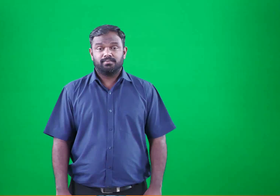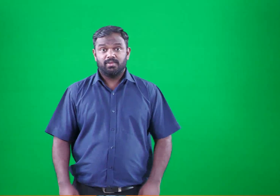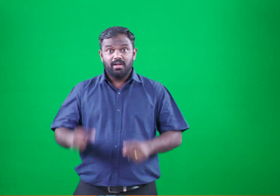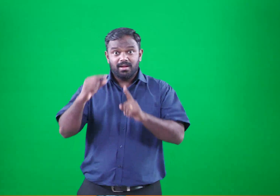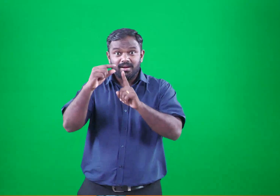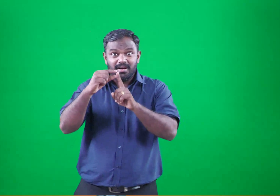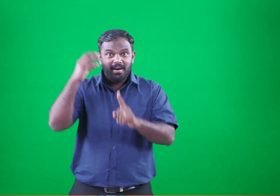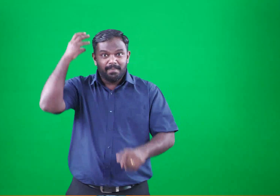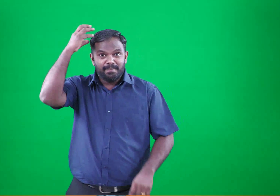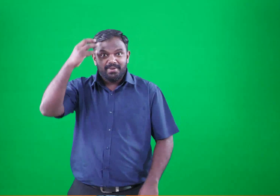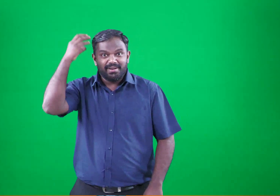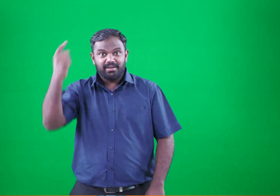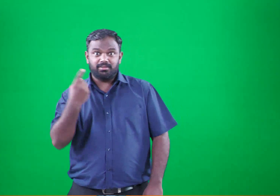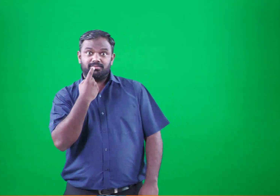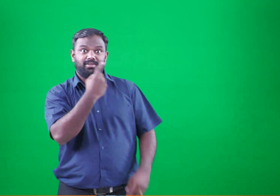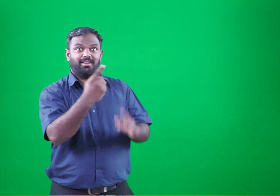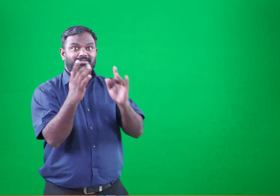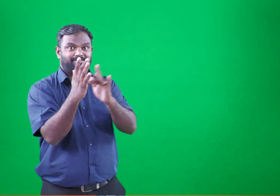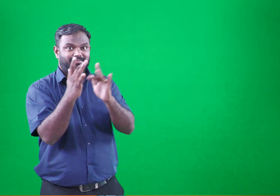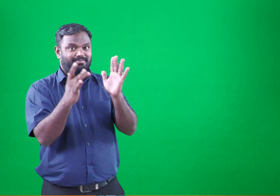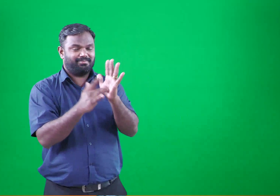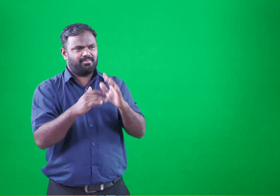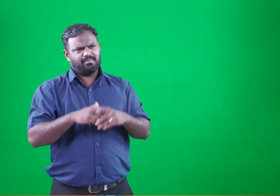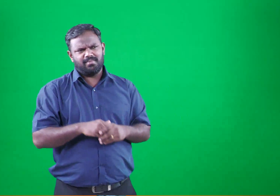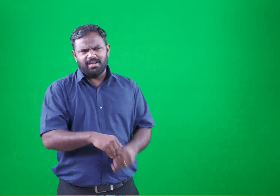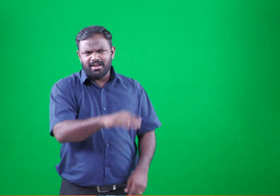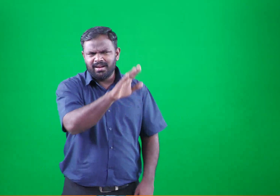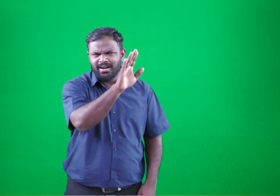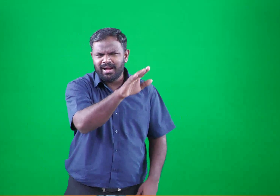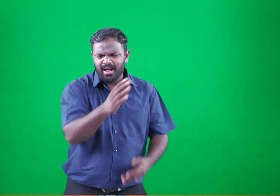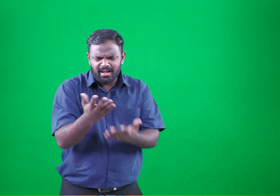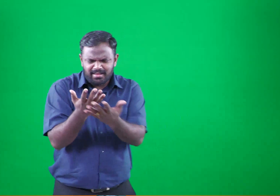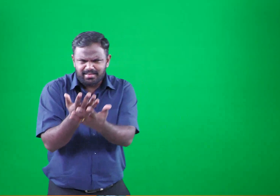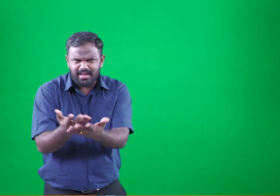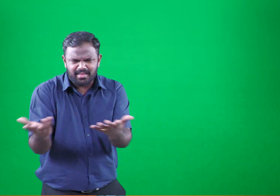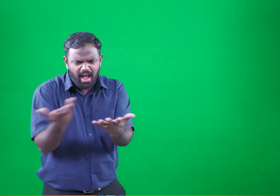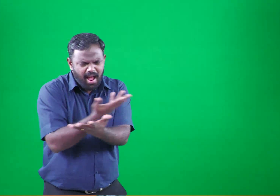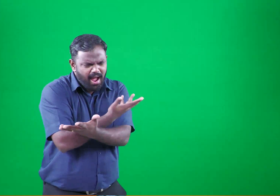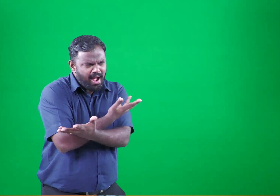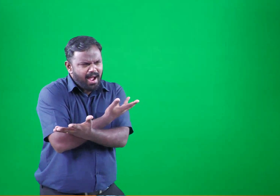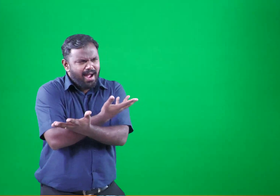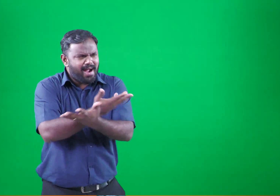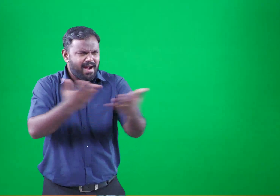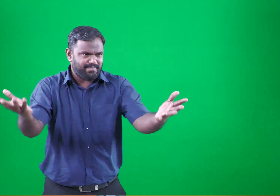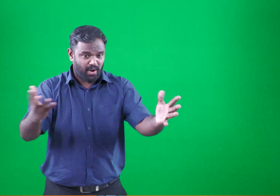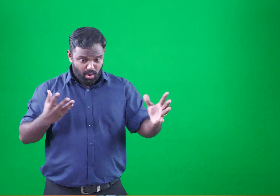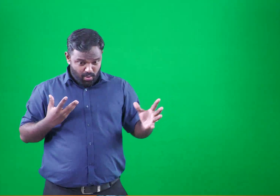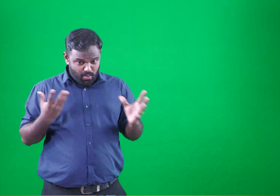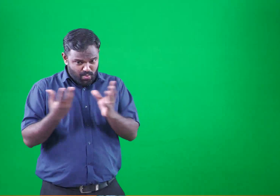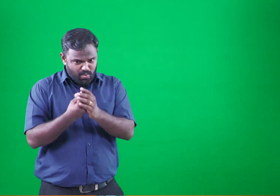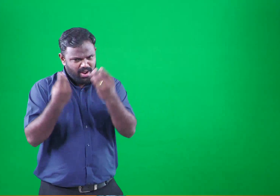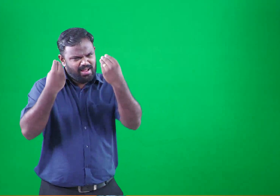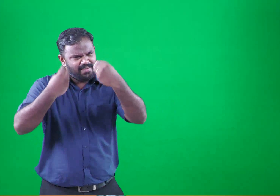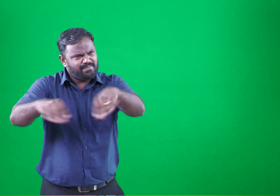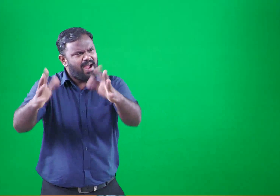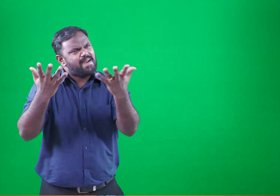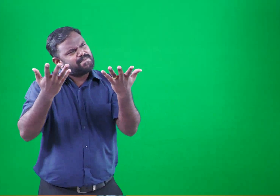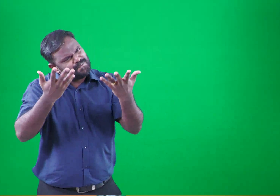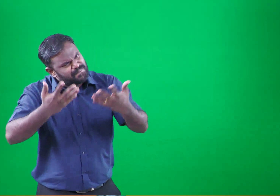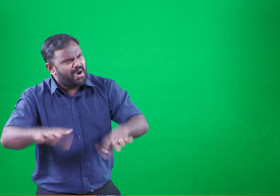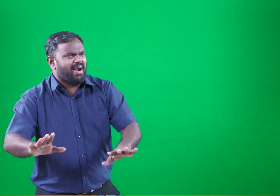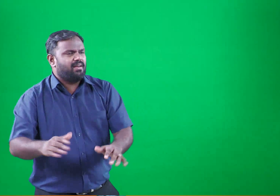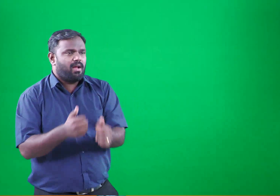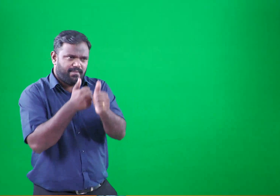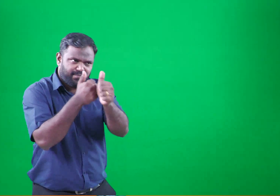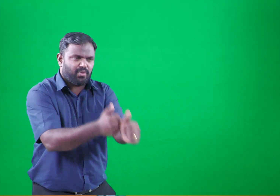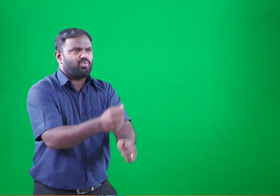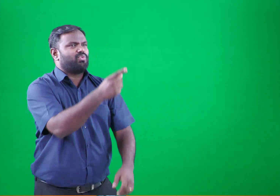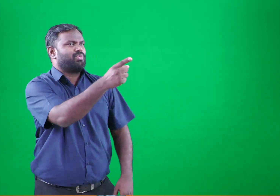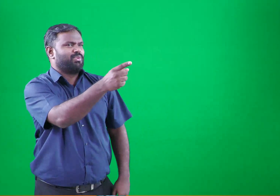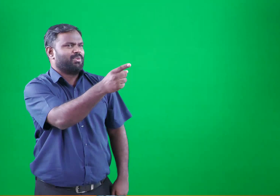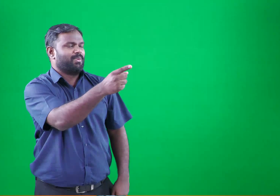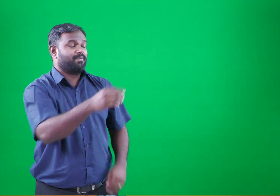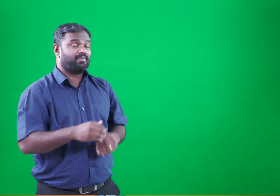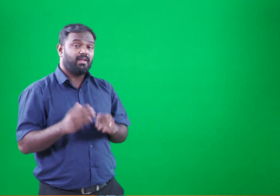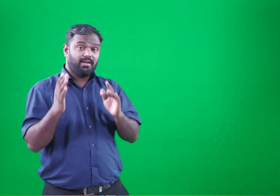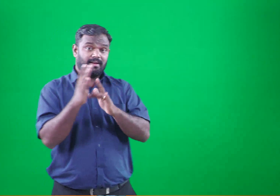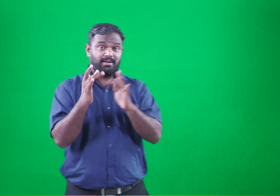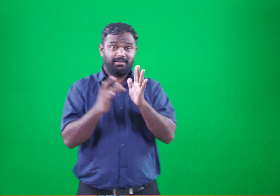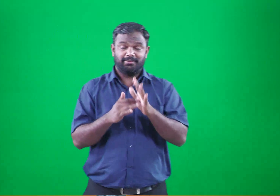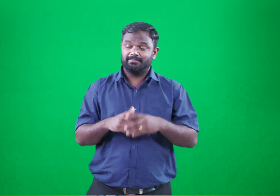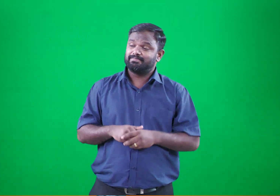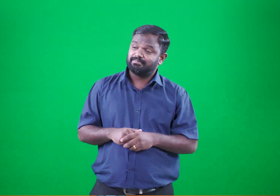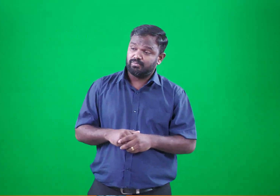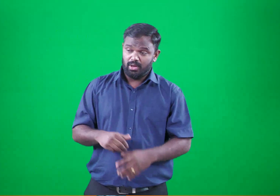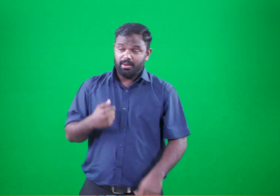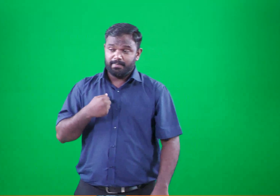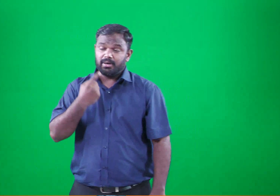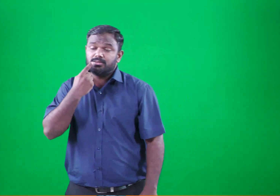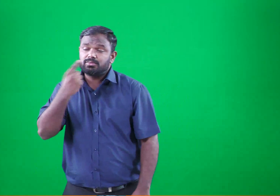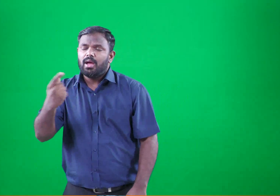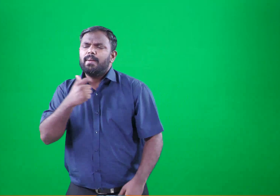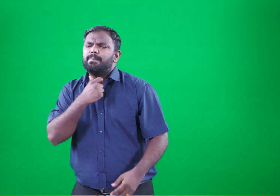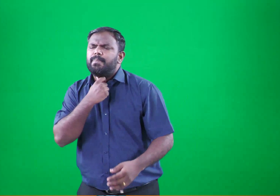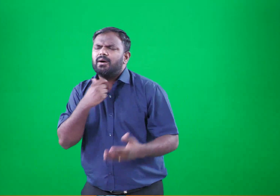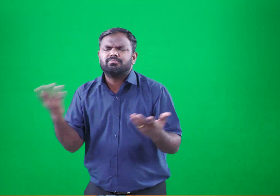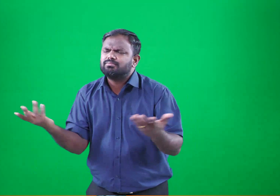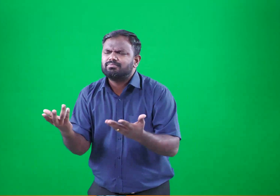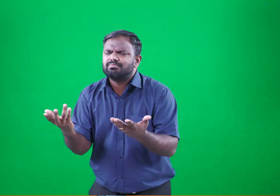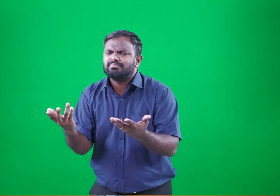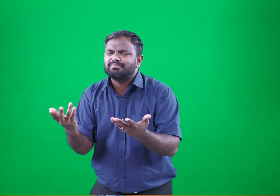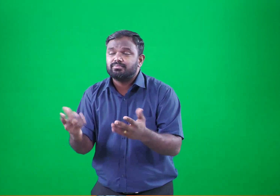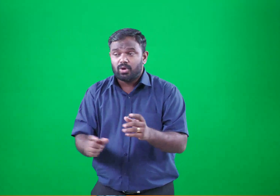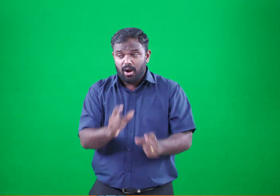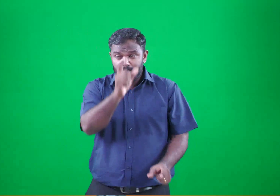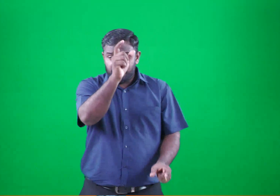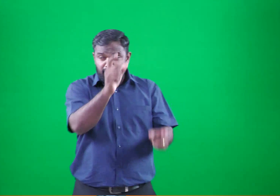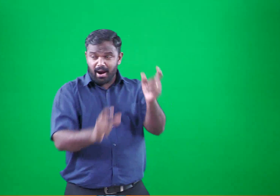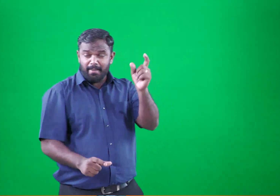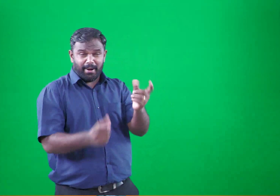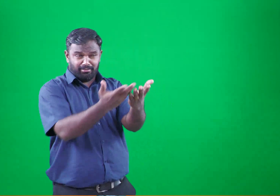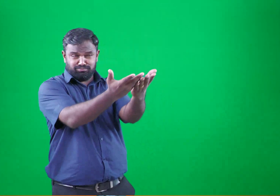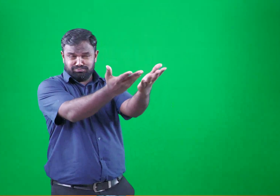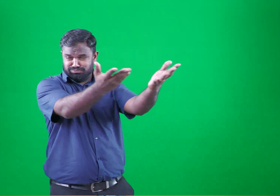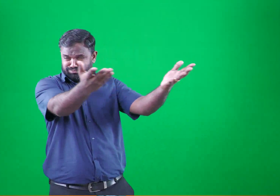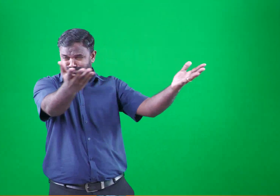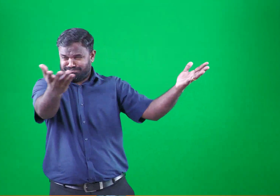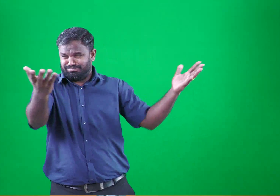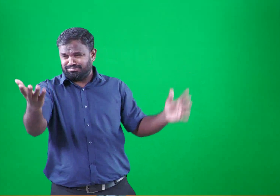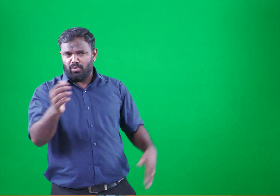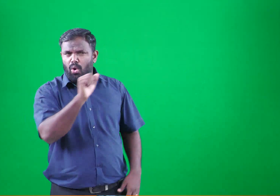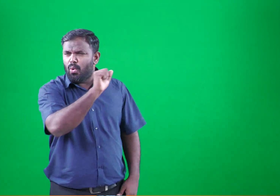Peter began to say to Him, "Look, we have left everything and followed You."